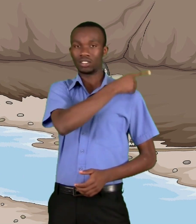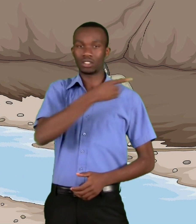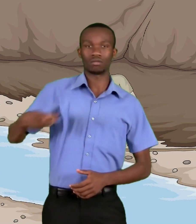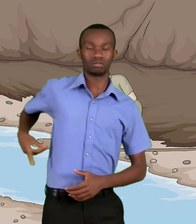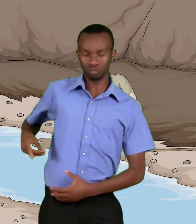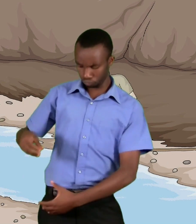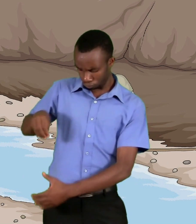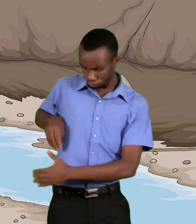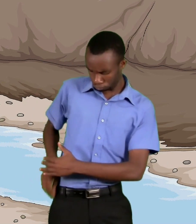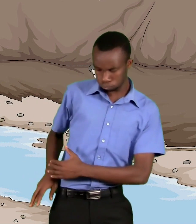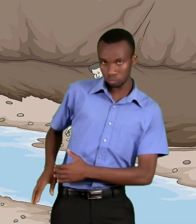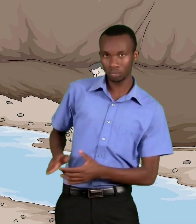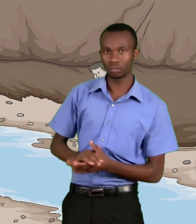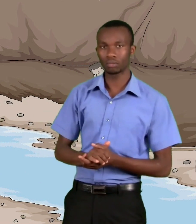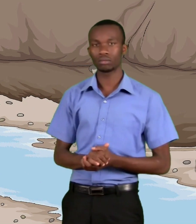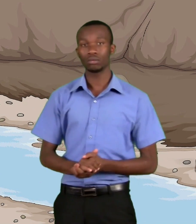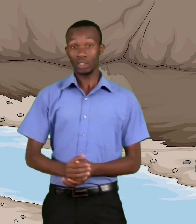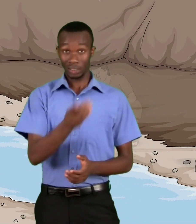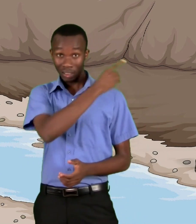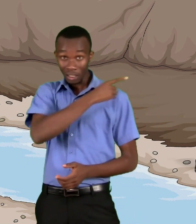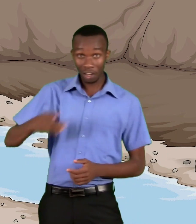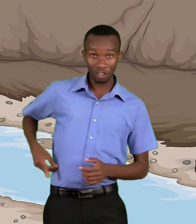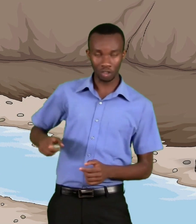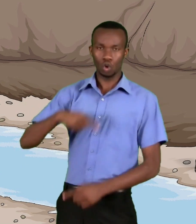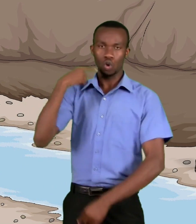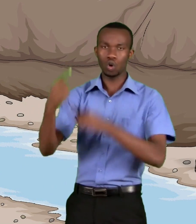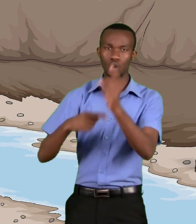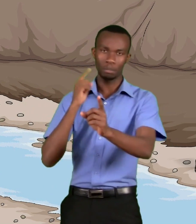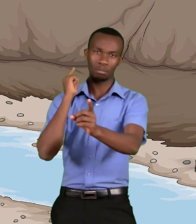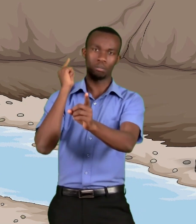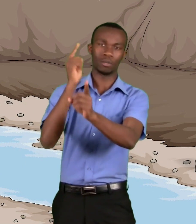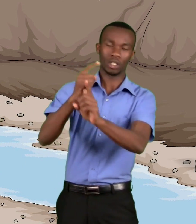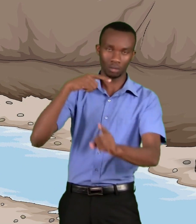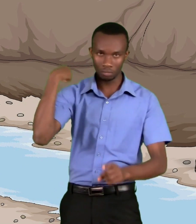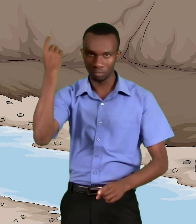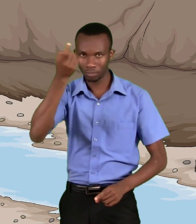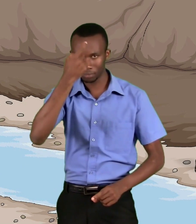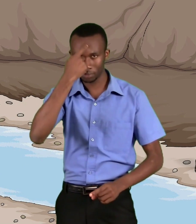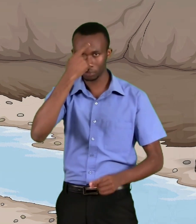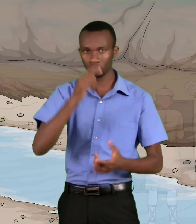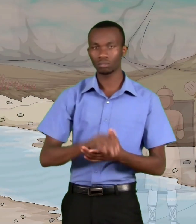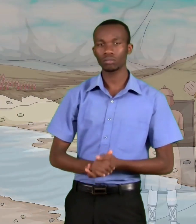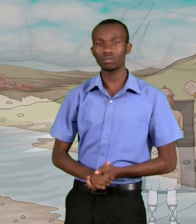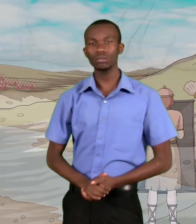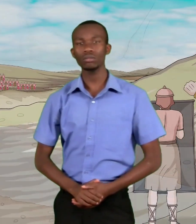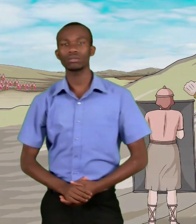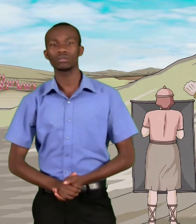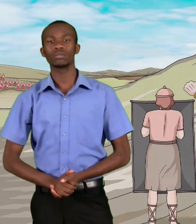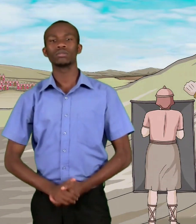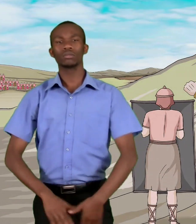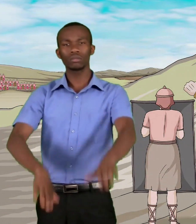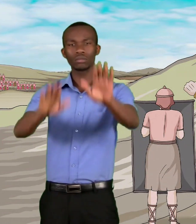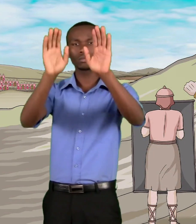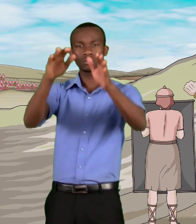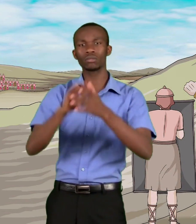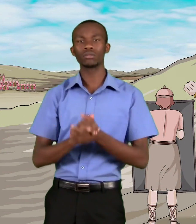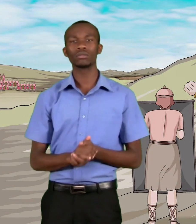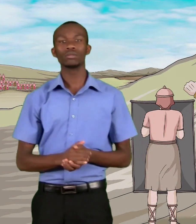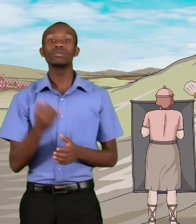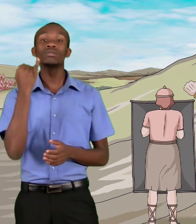And with his sling in hand, he approached the Philistine.